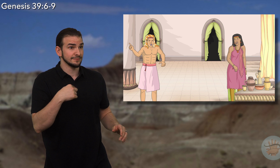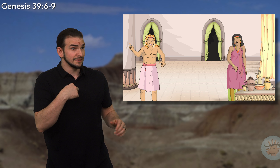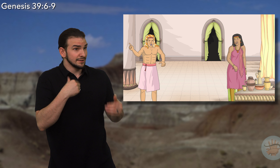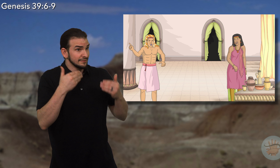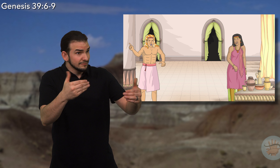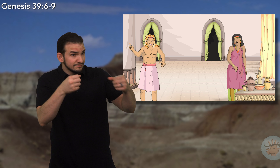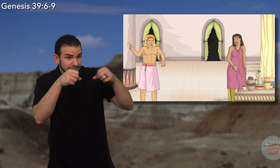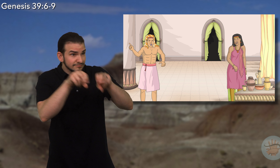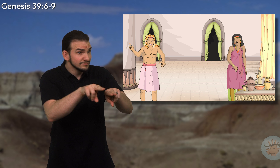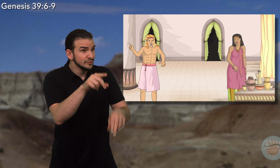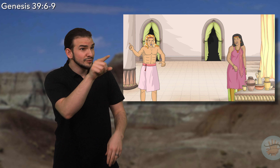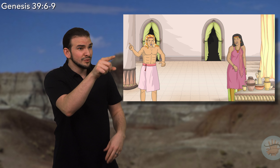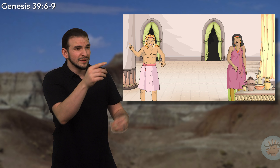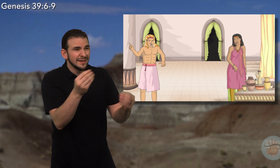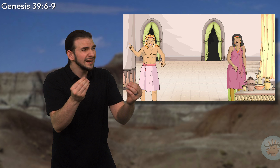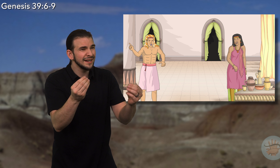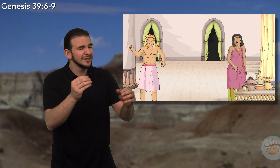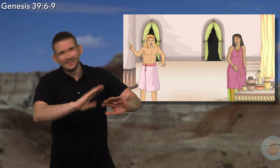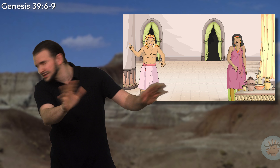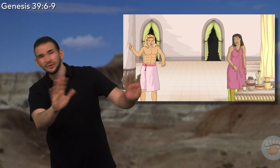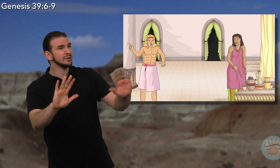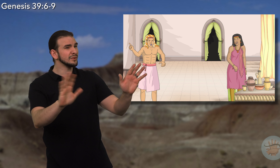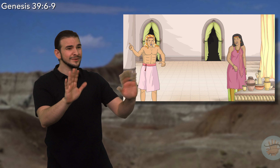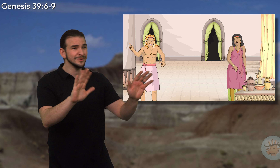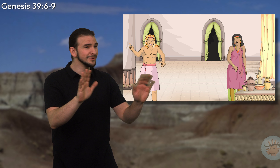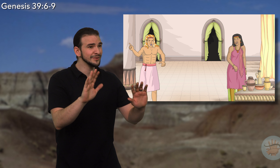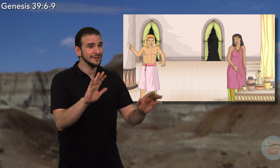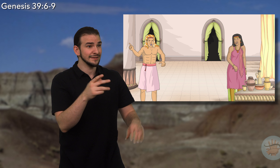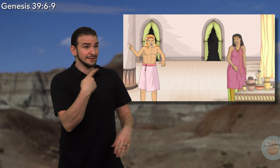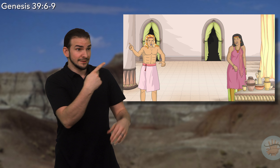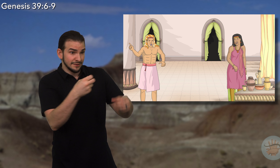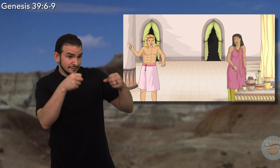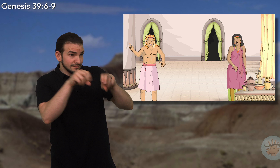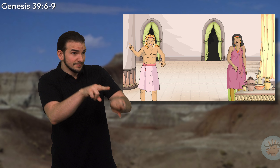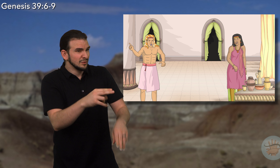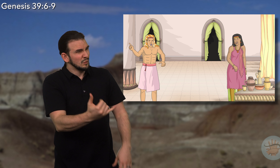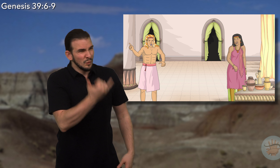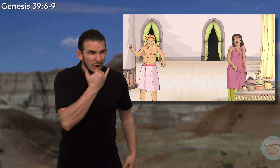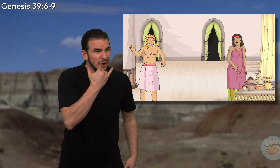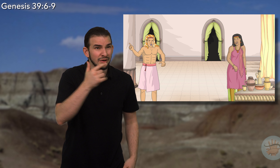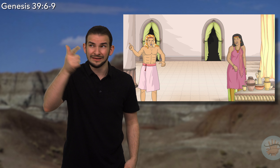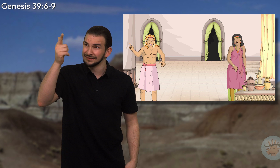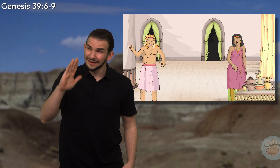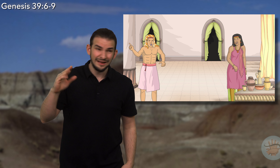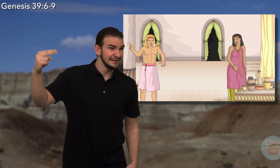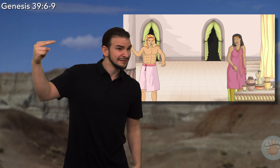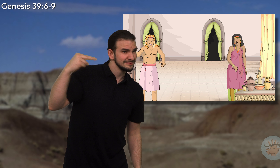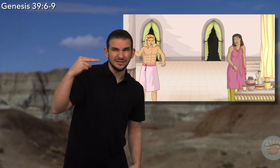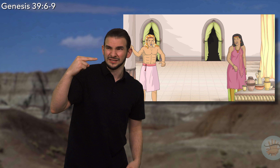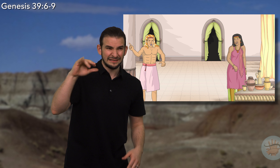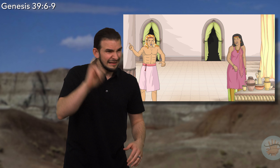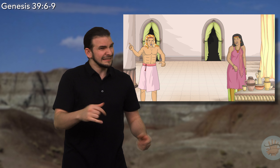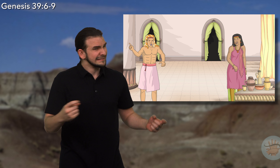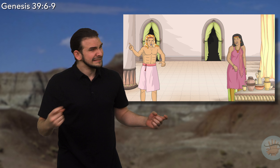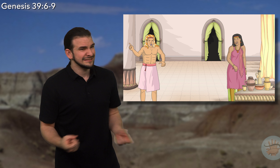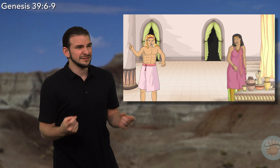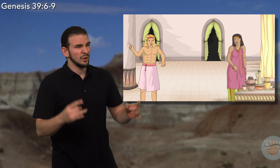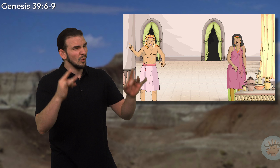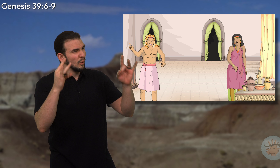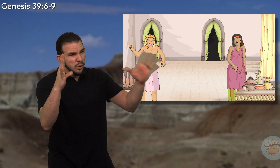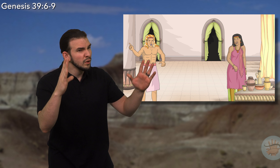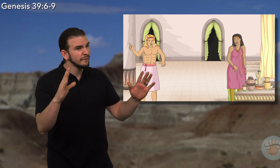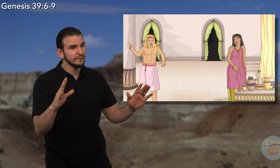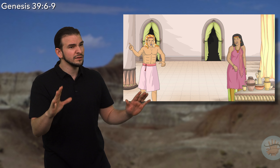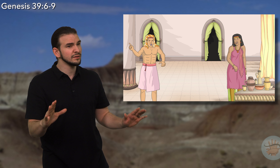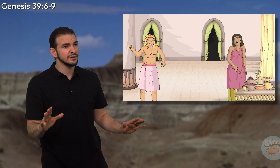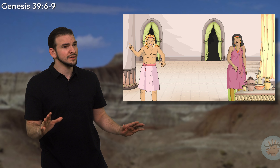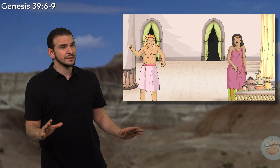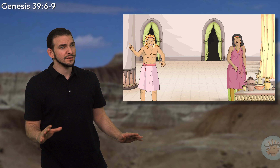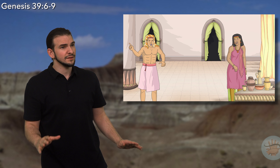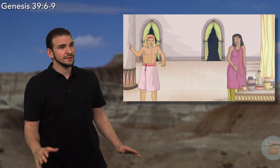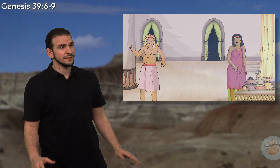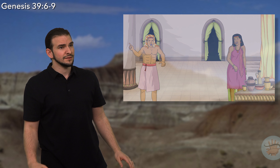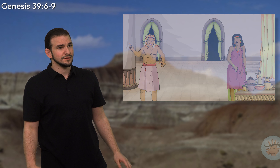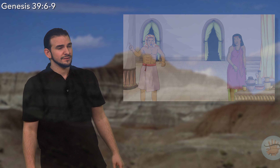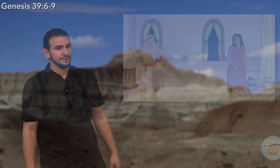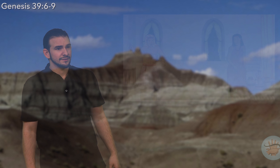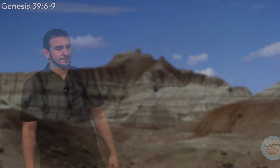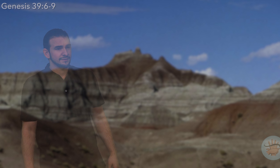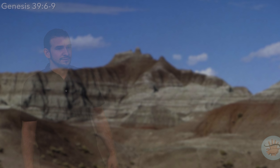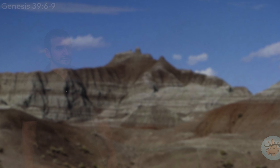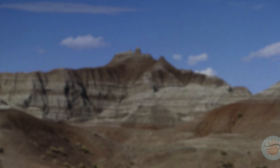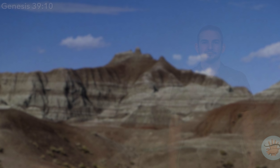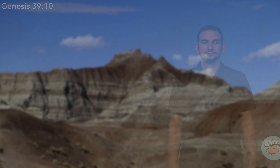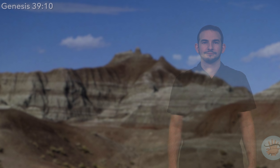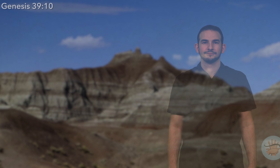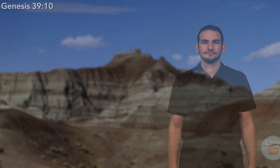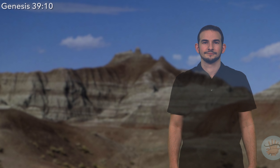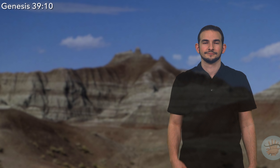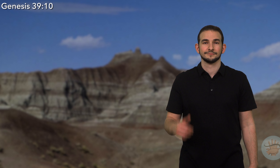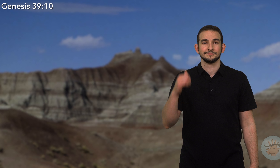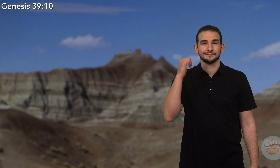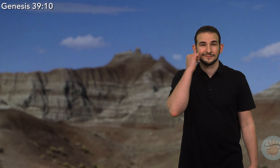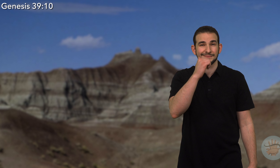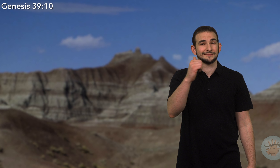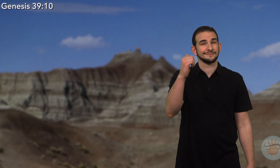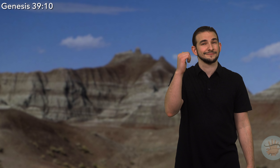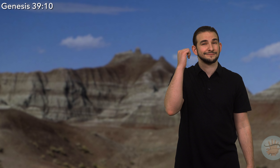So how could I do such a great evil and sin against God?”